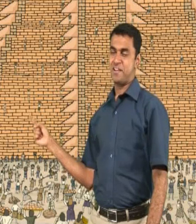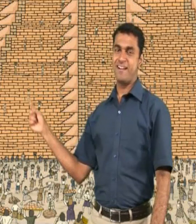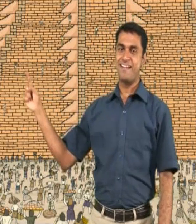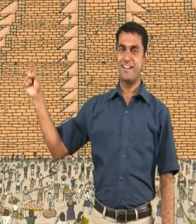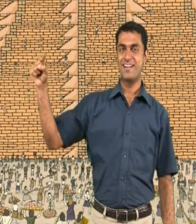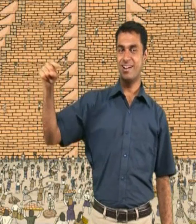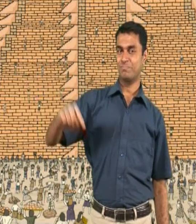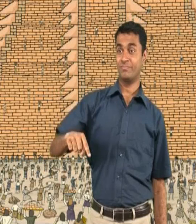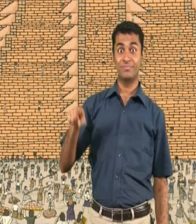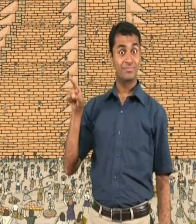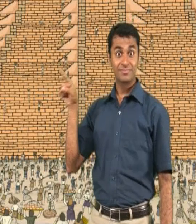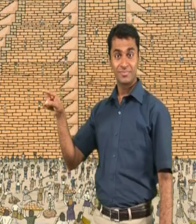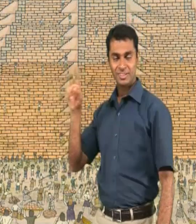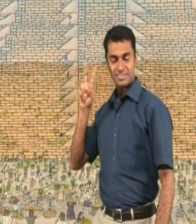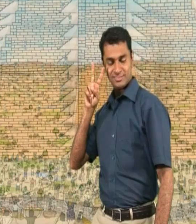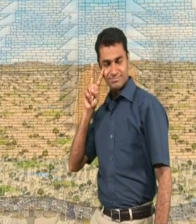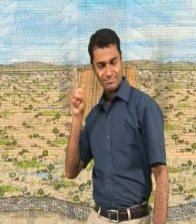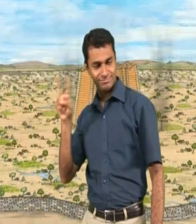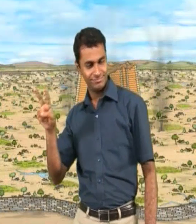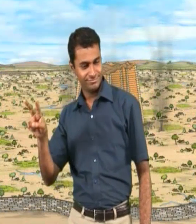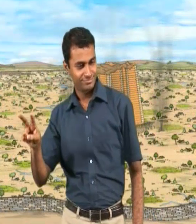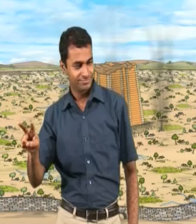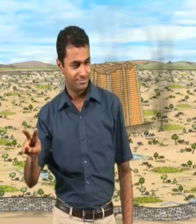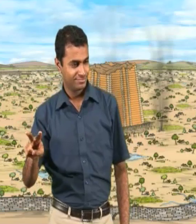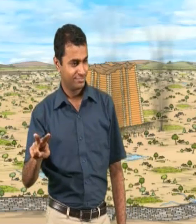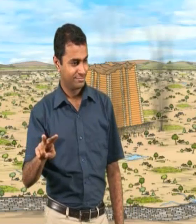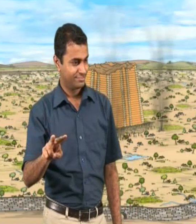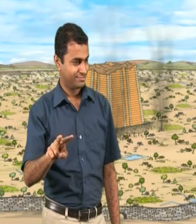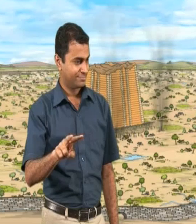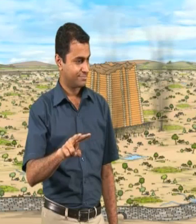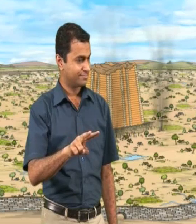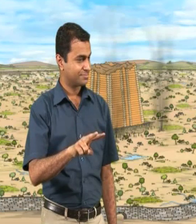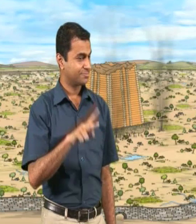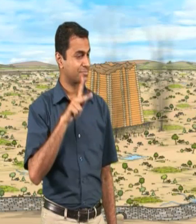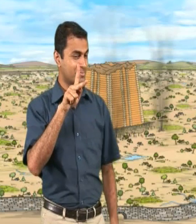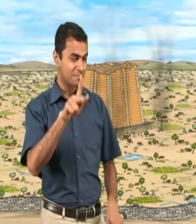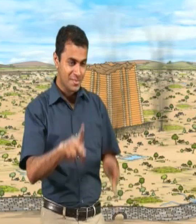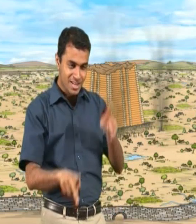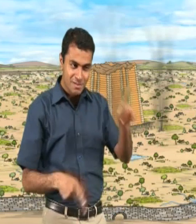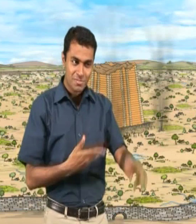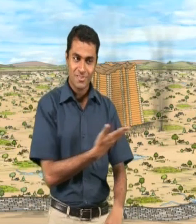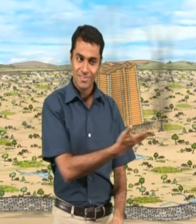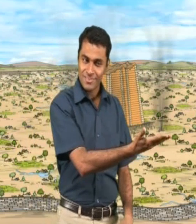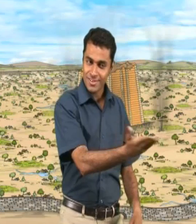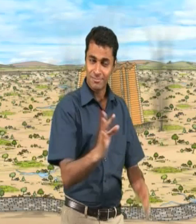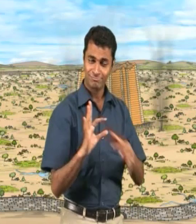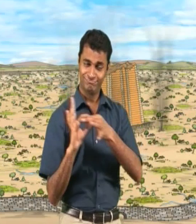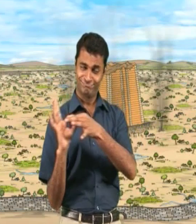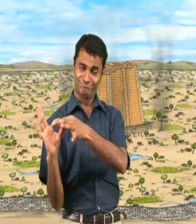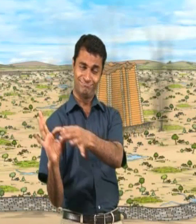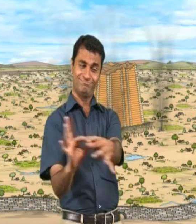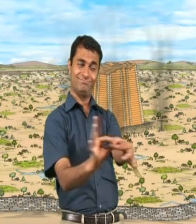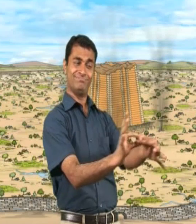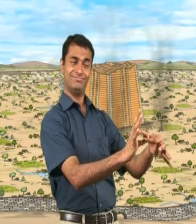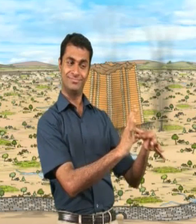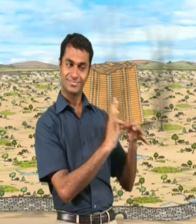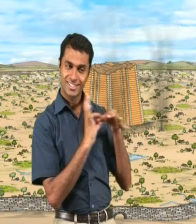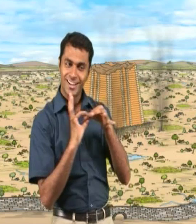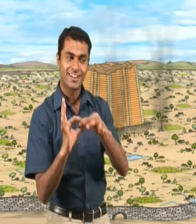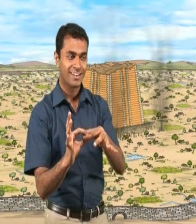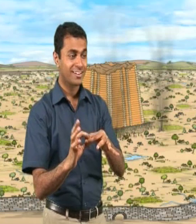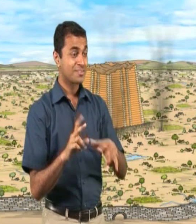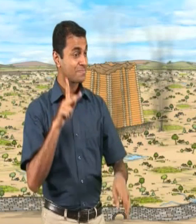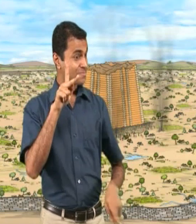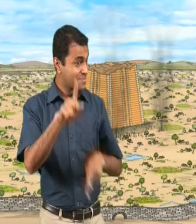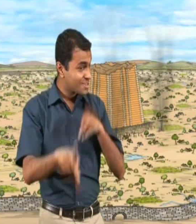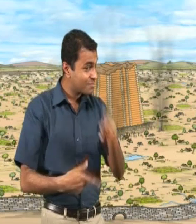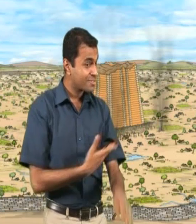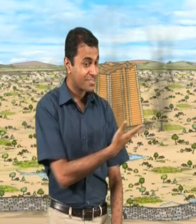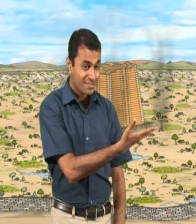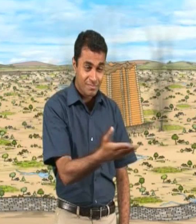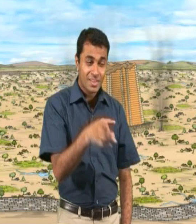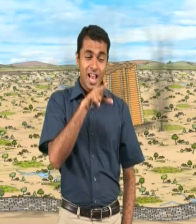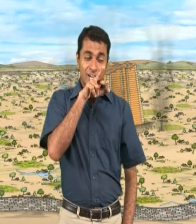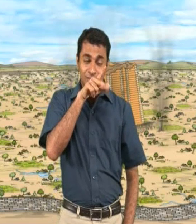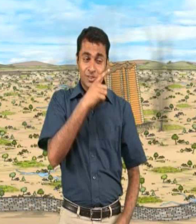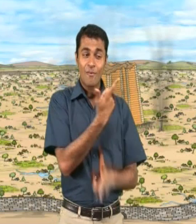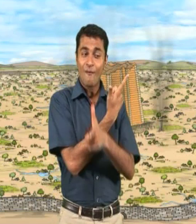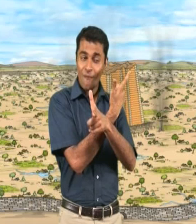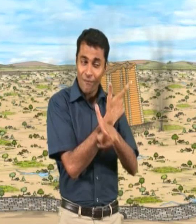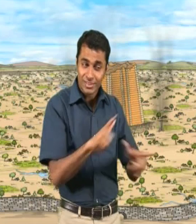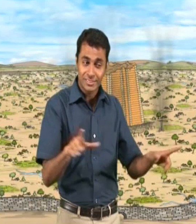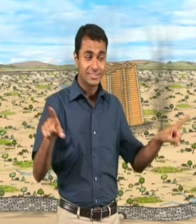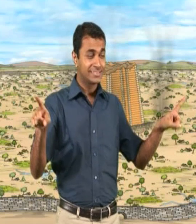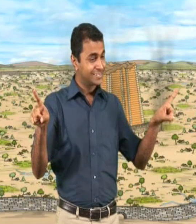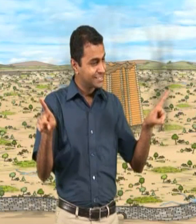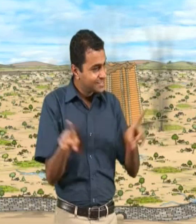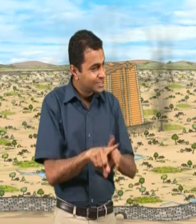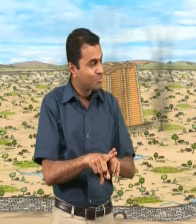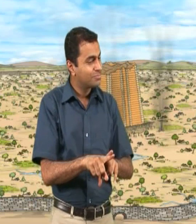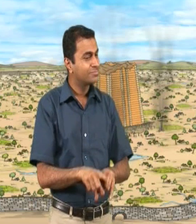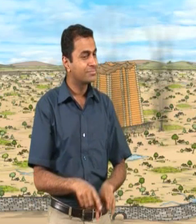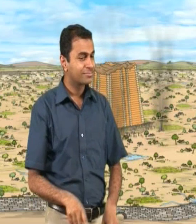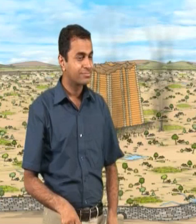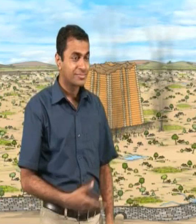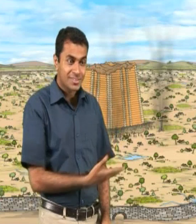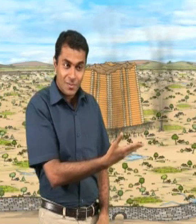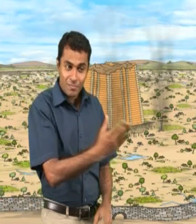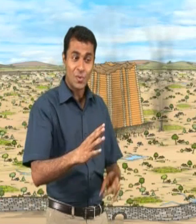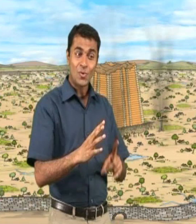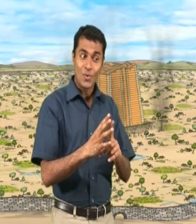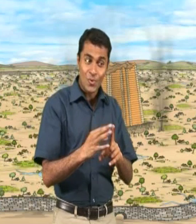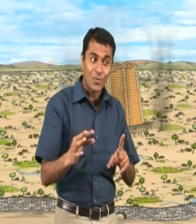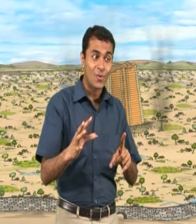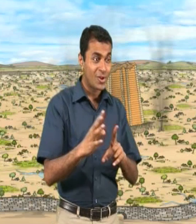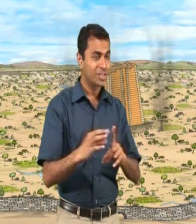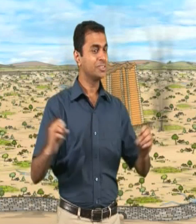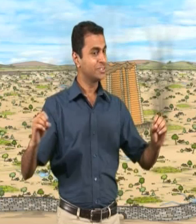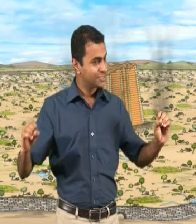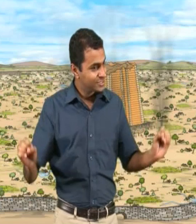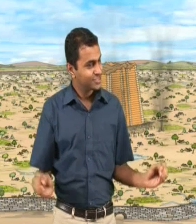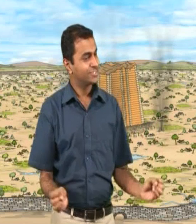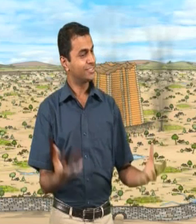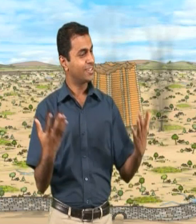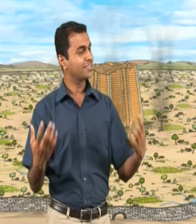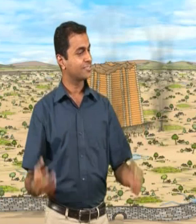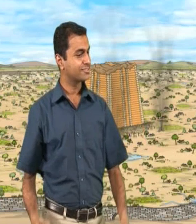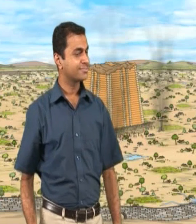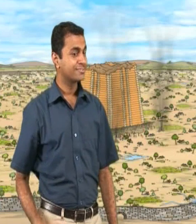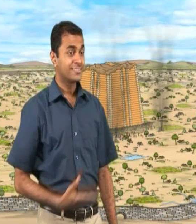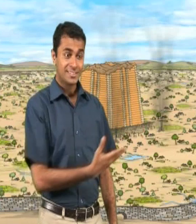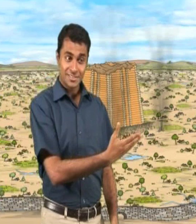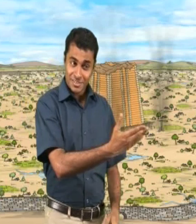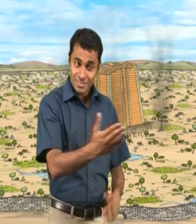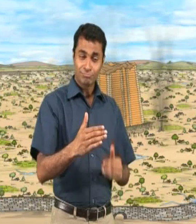Then the LORD came down to see the city and the tower that the sons of men were building.